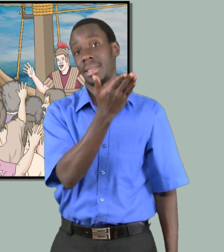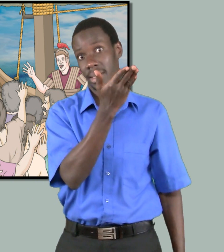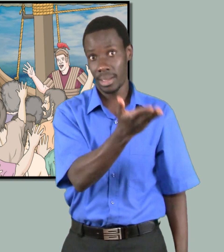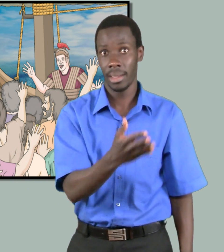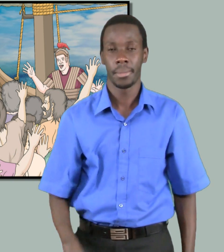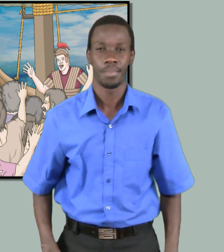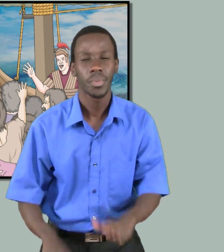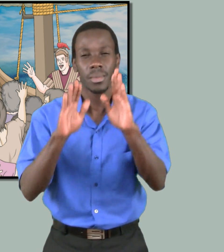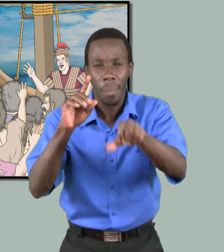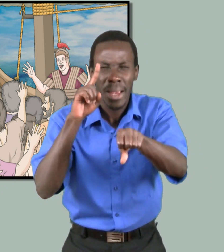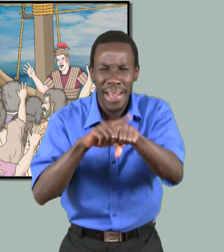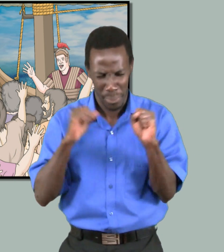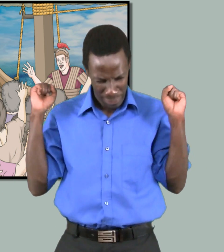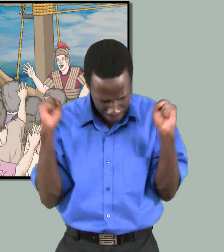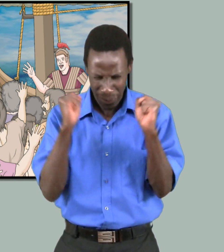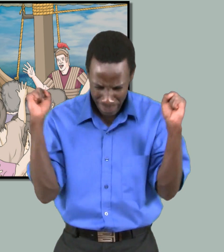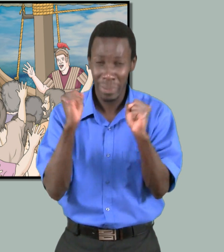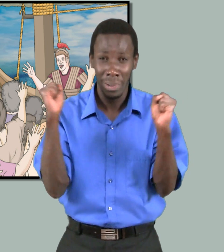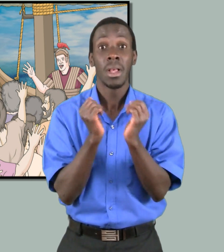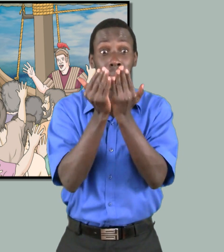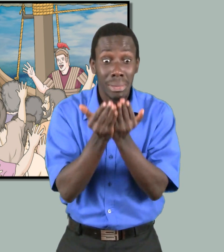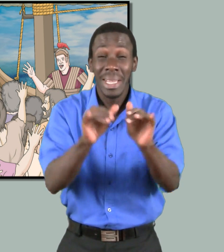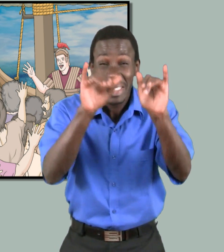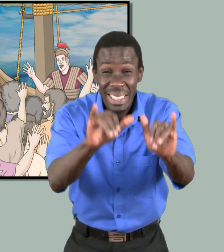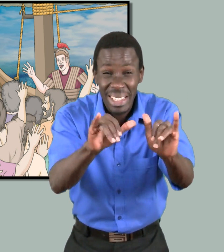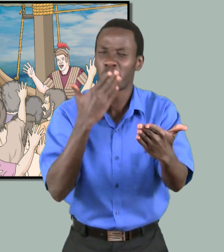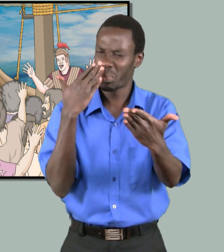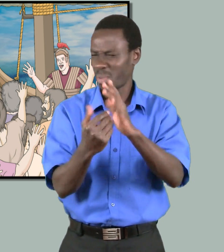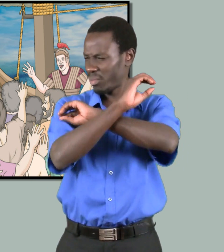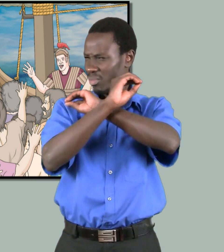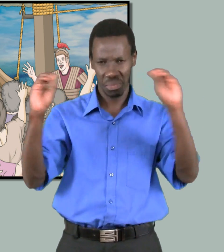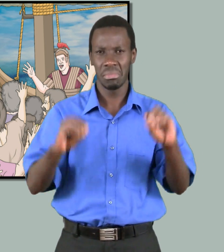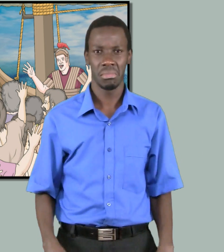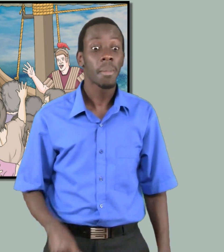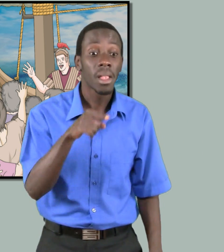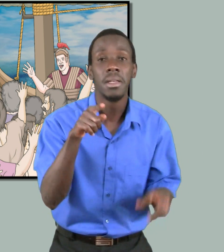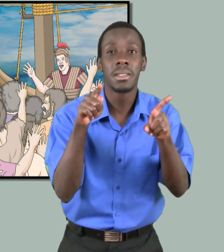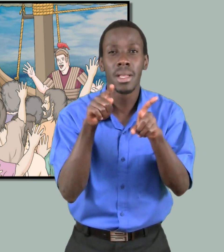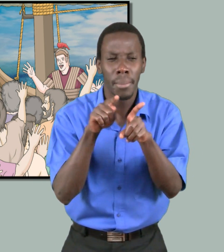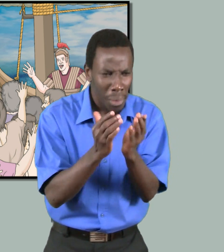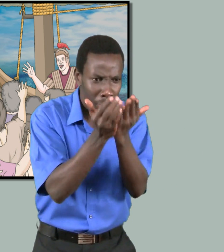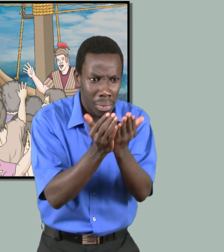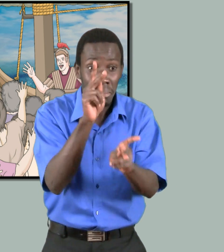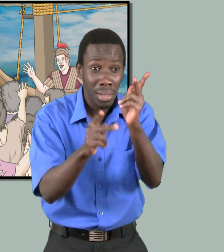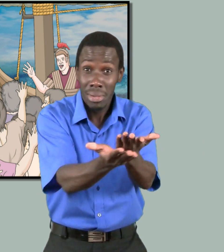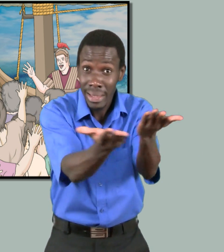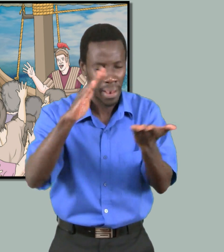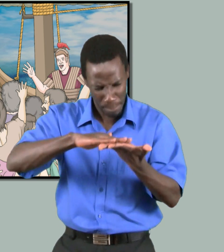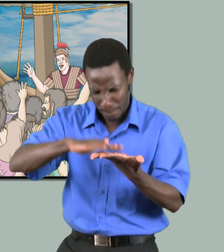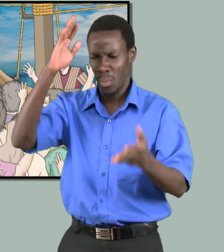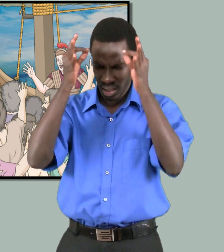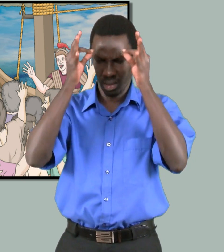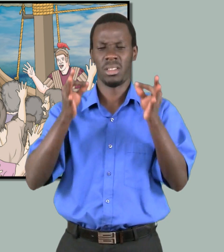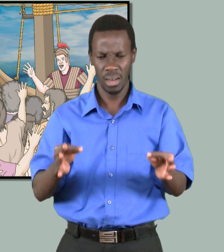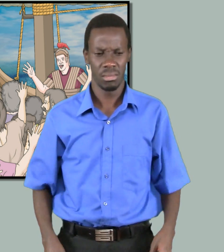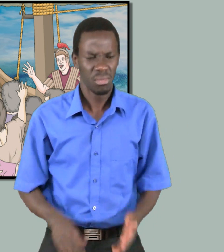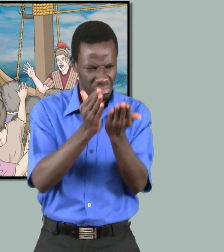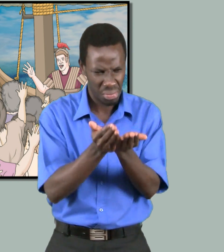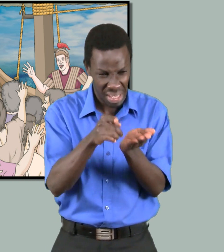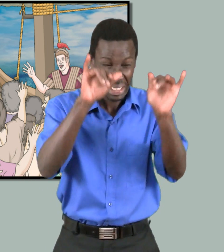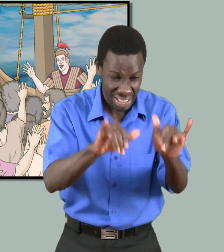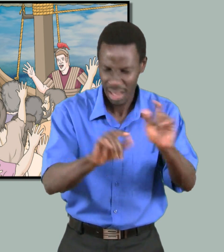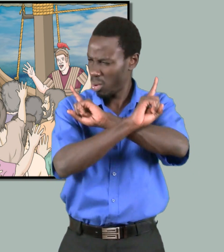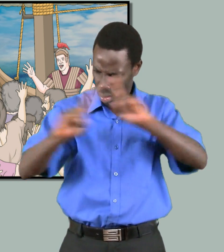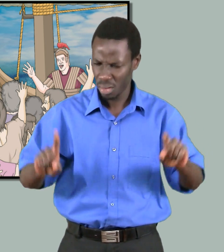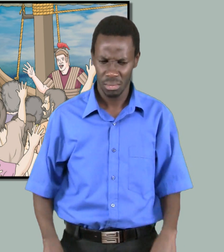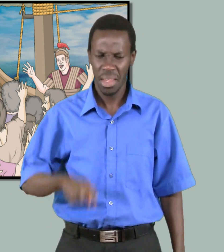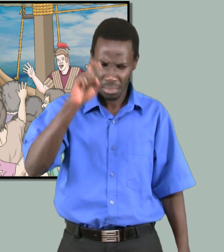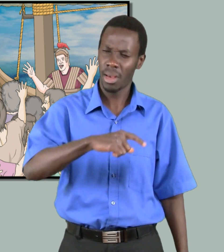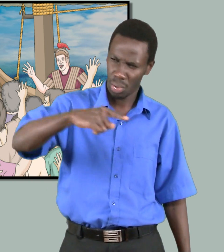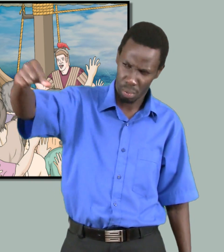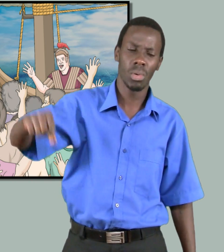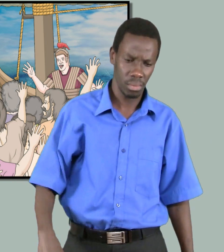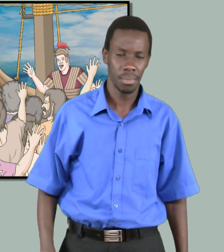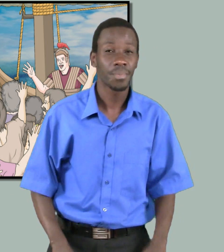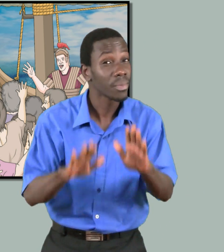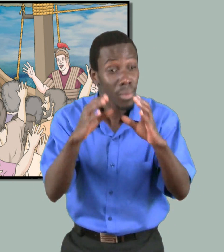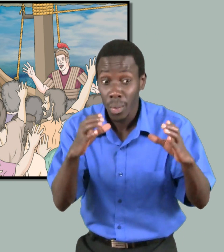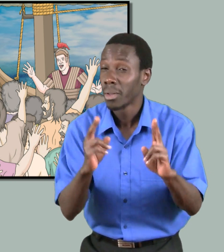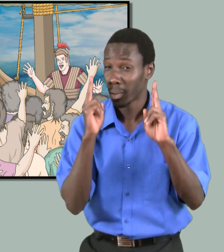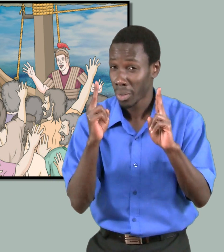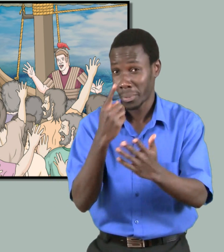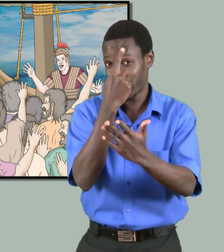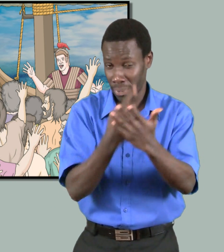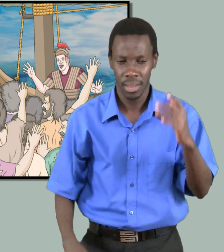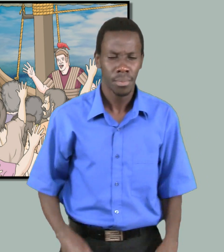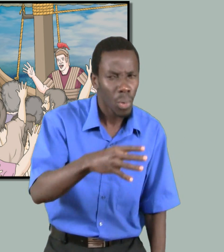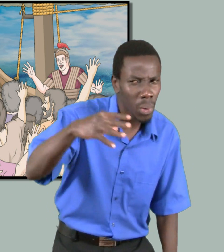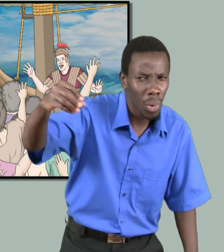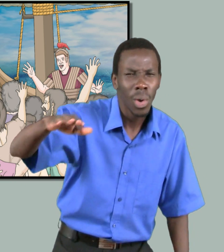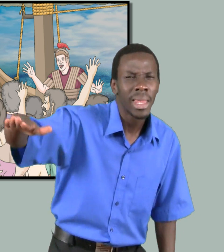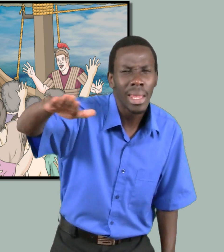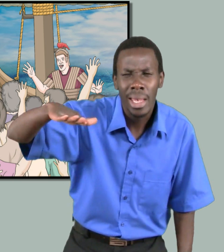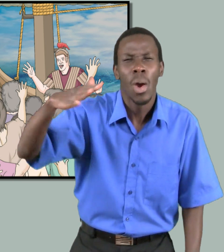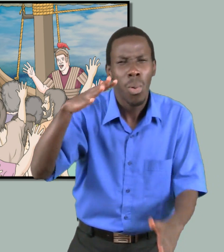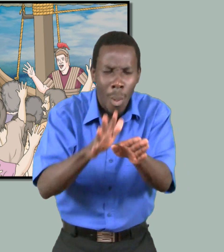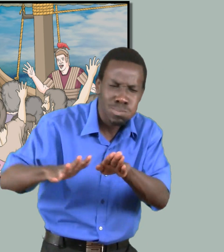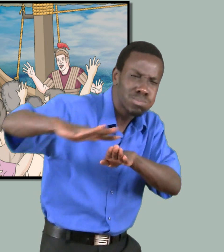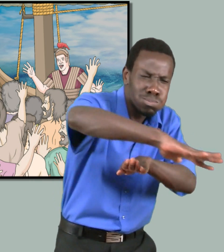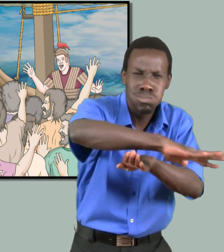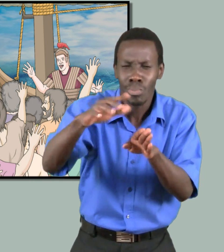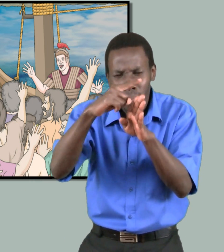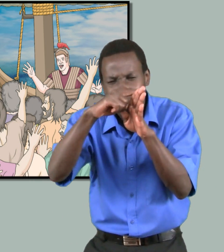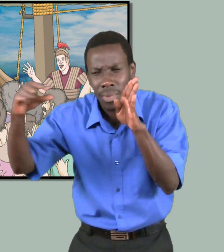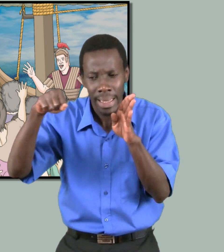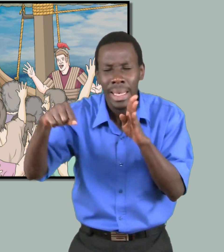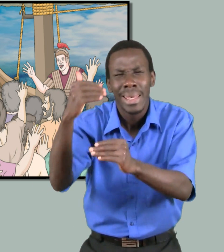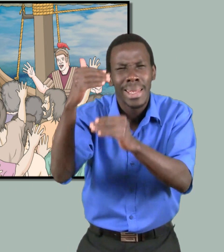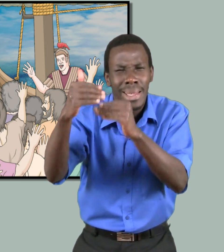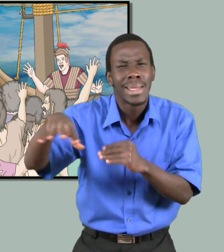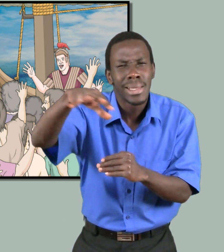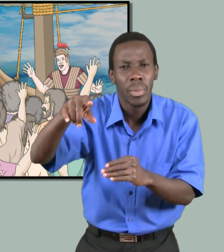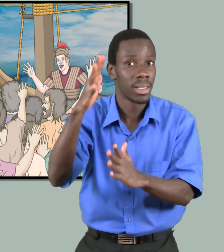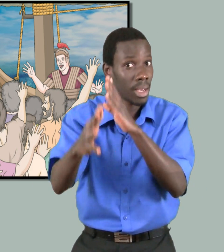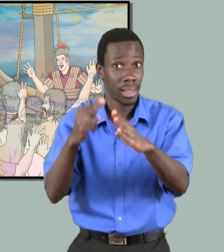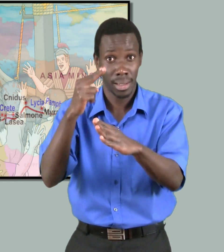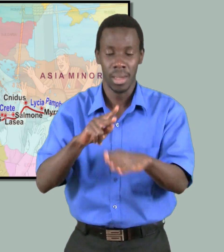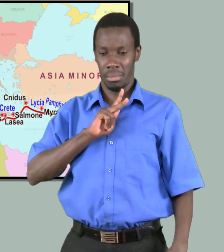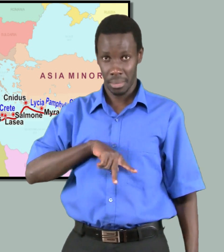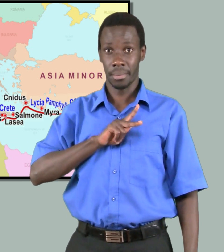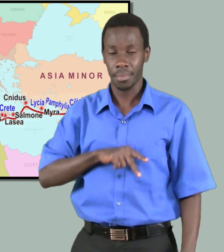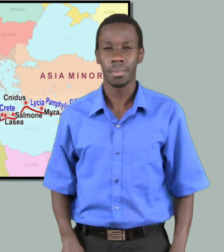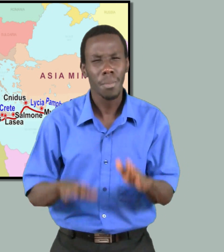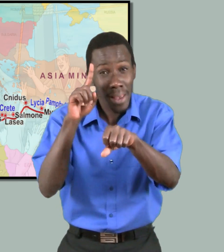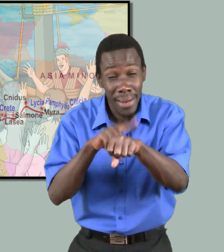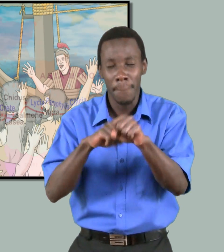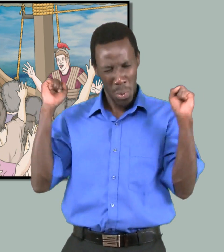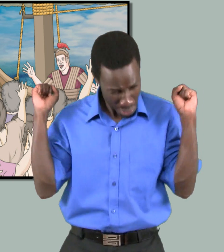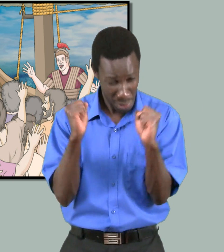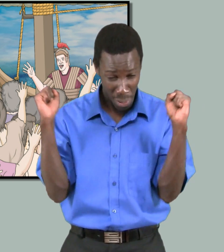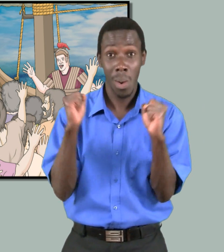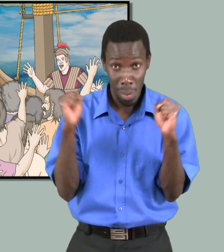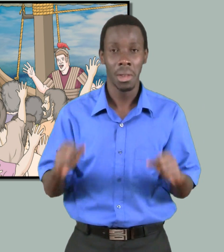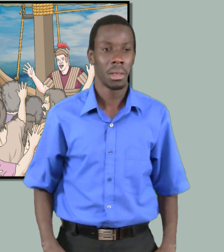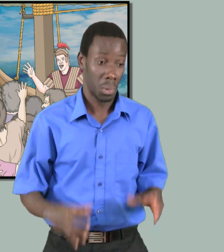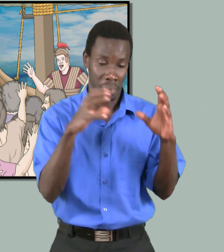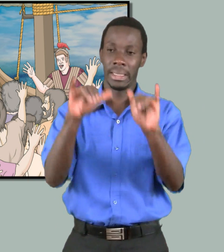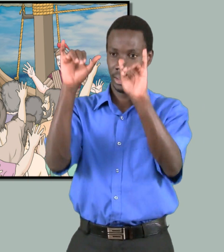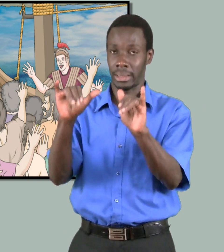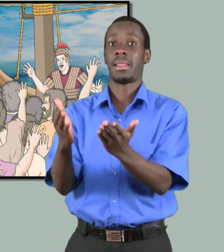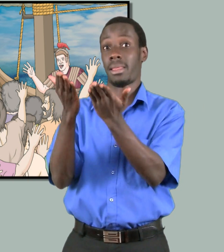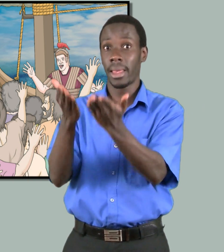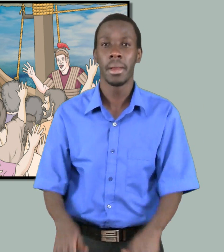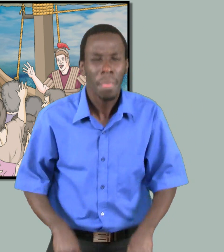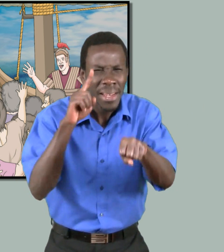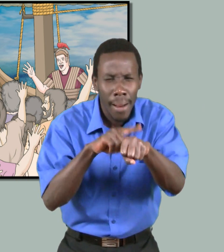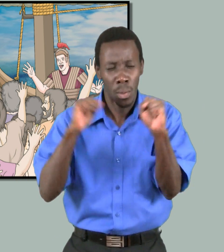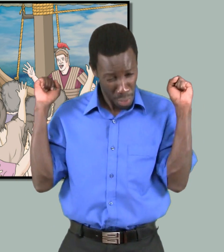Since the harbor was unsuitable to winter in, the majority decided to sail on, if somehow they could reach Phoenix to winter there.